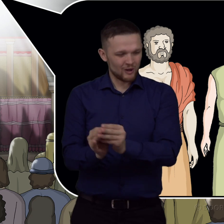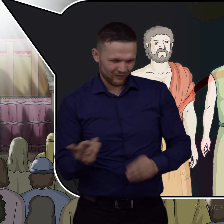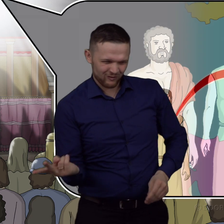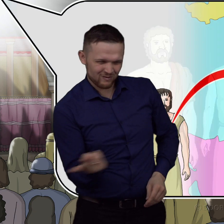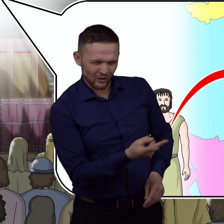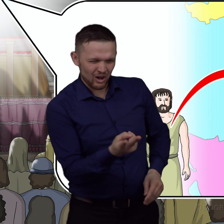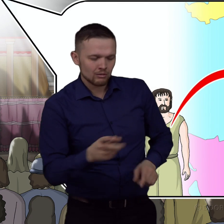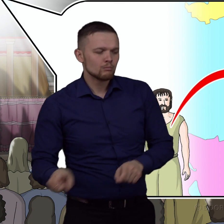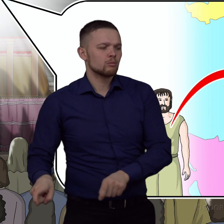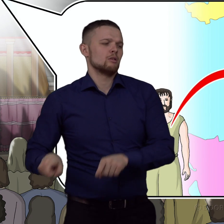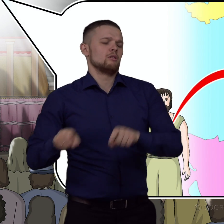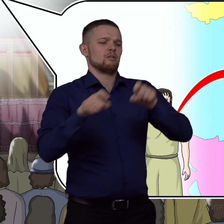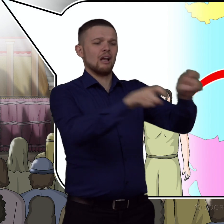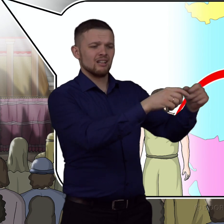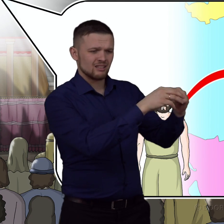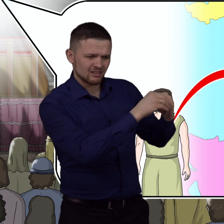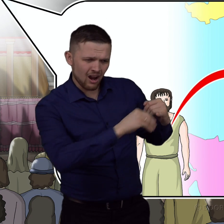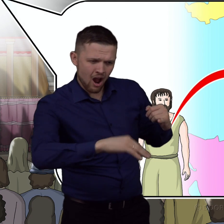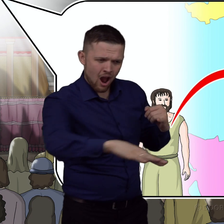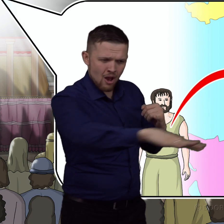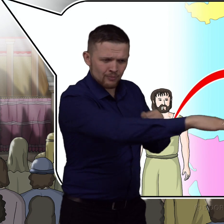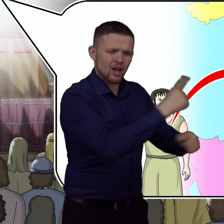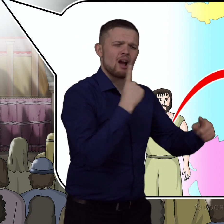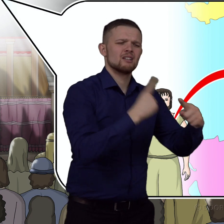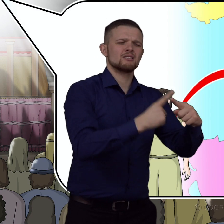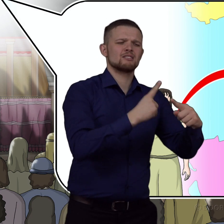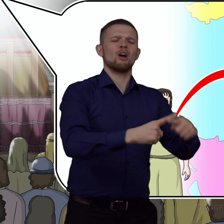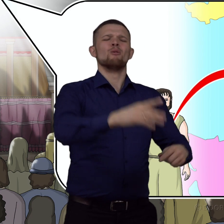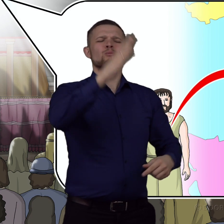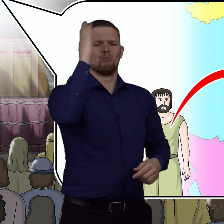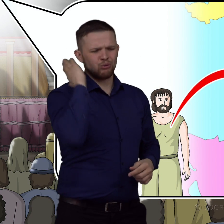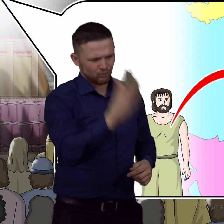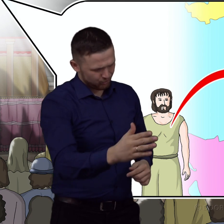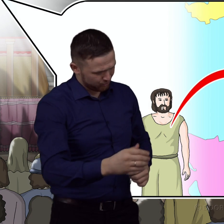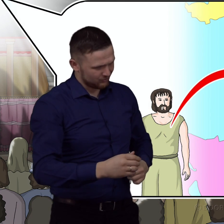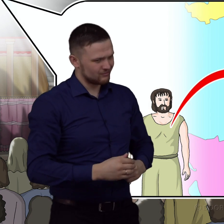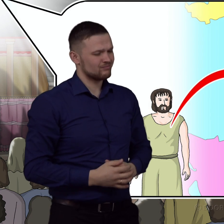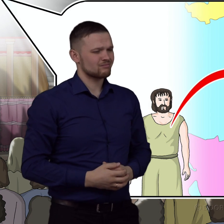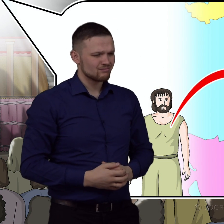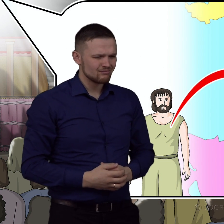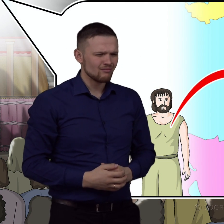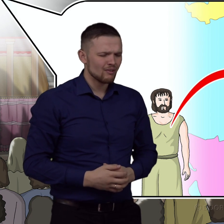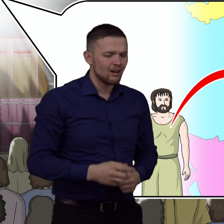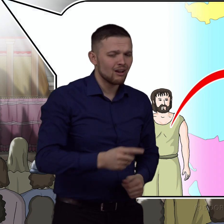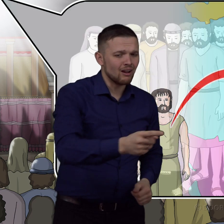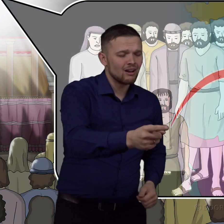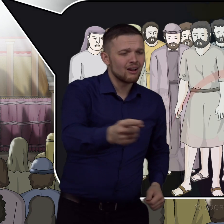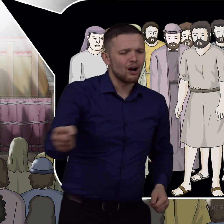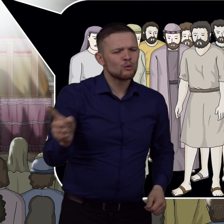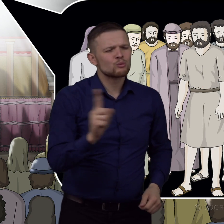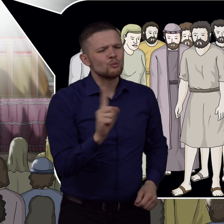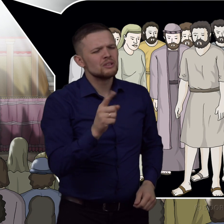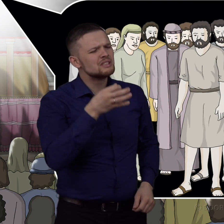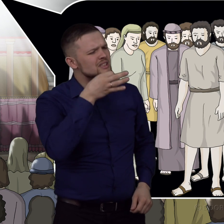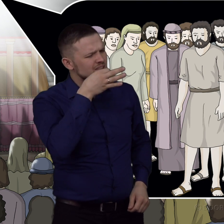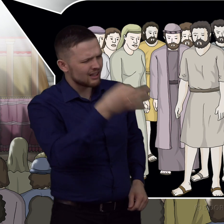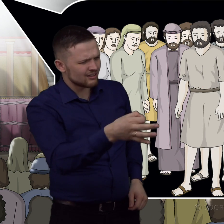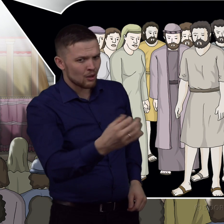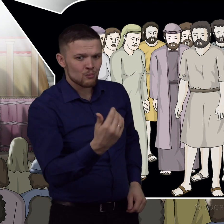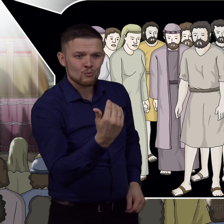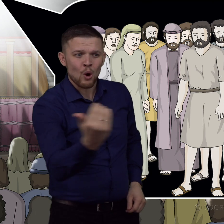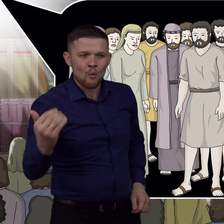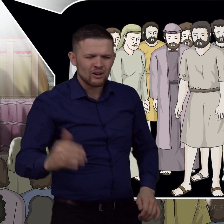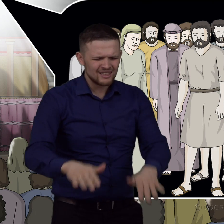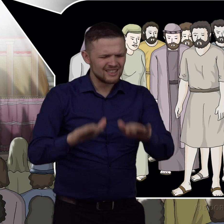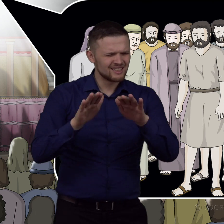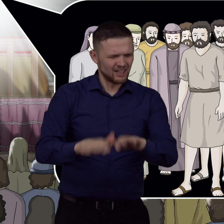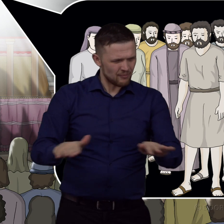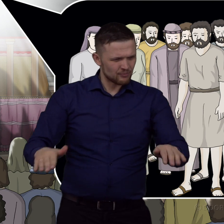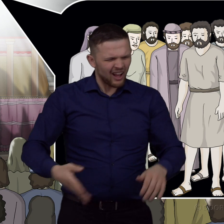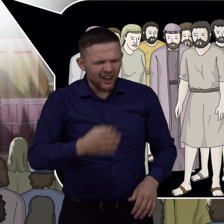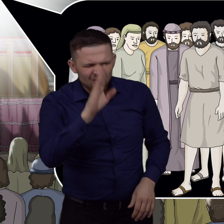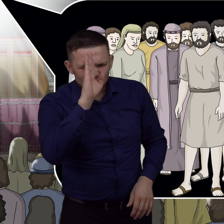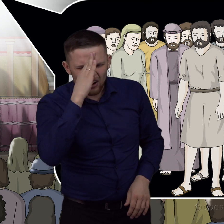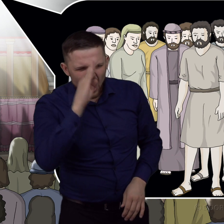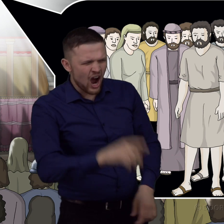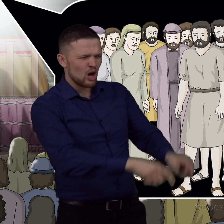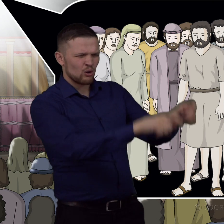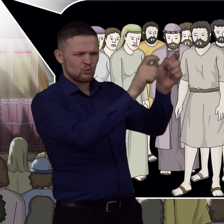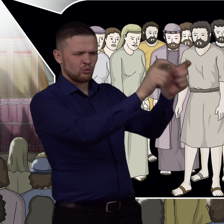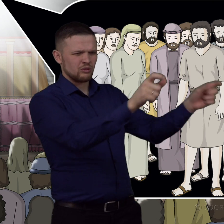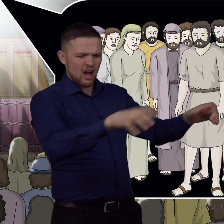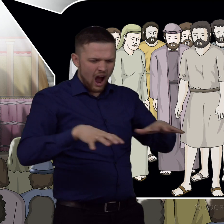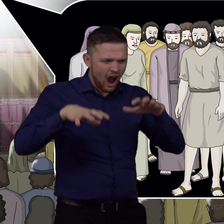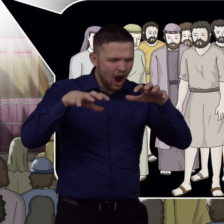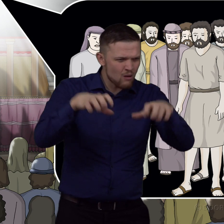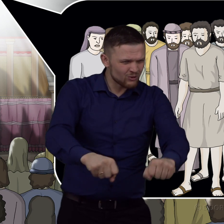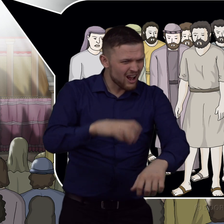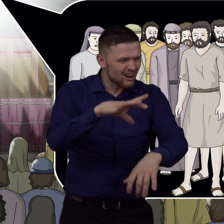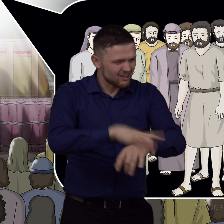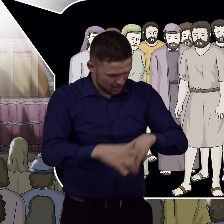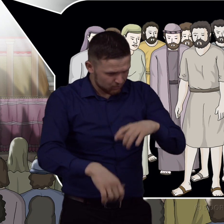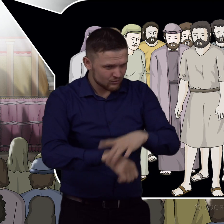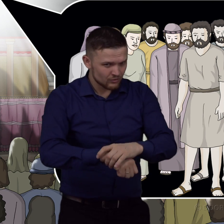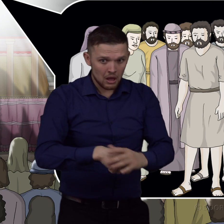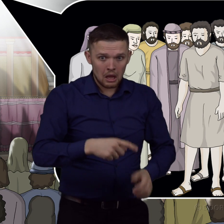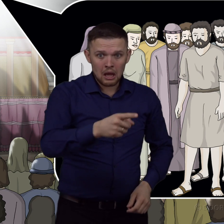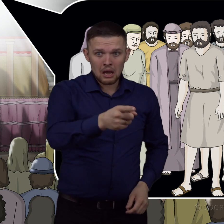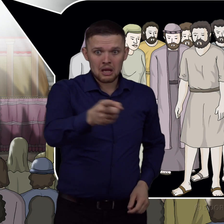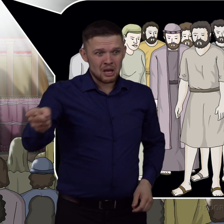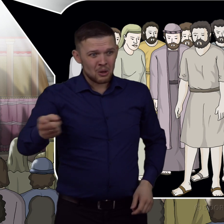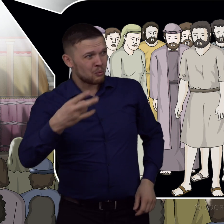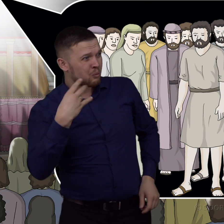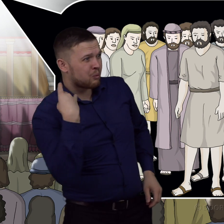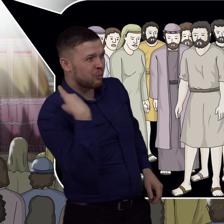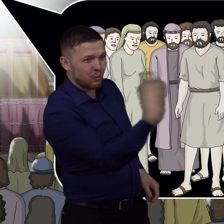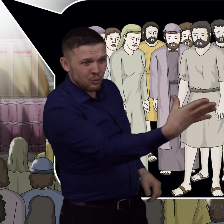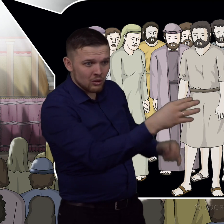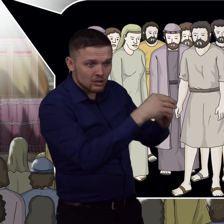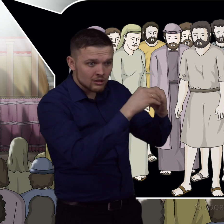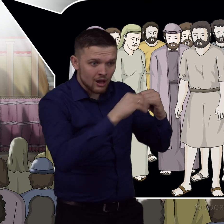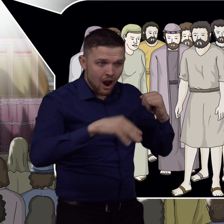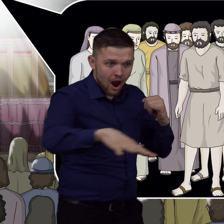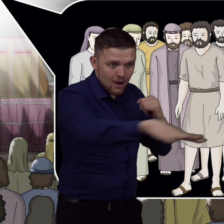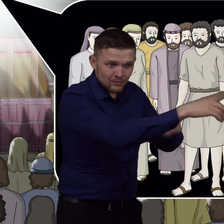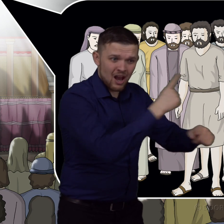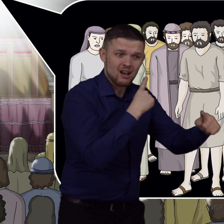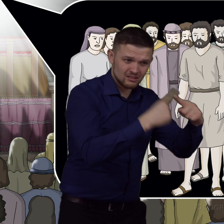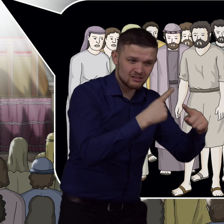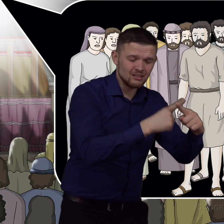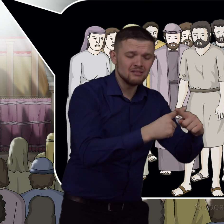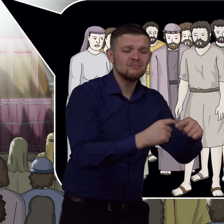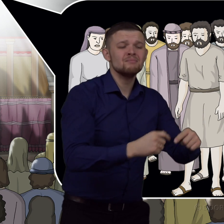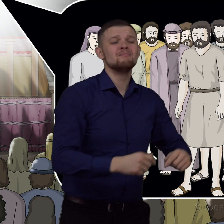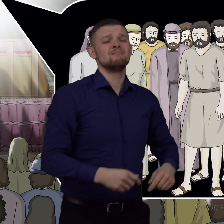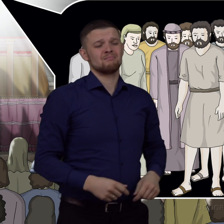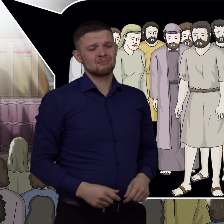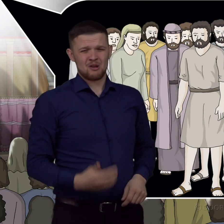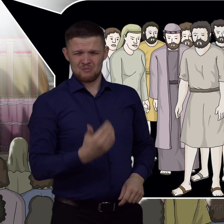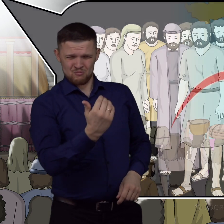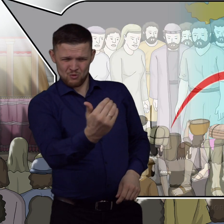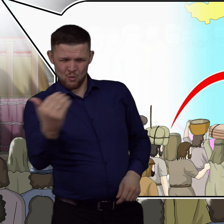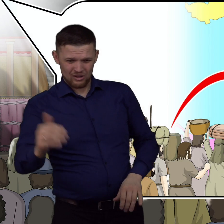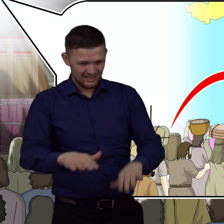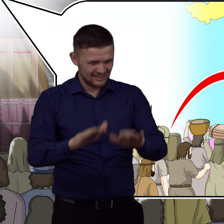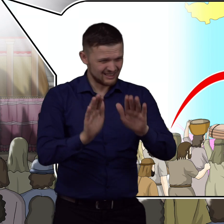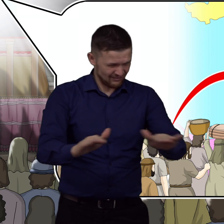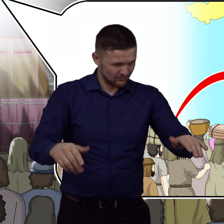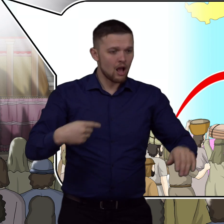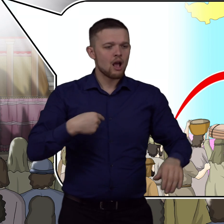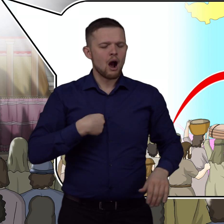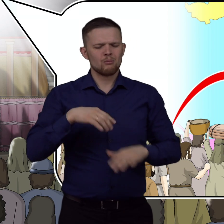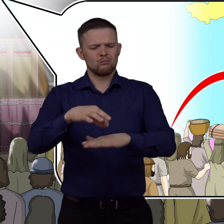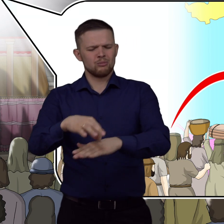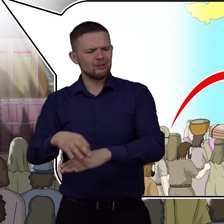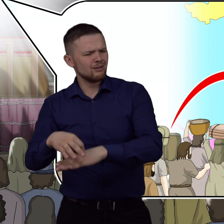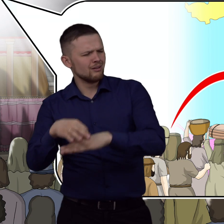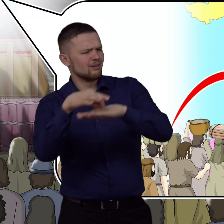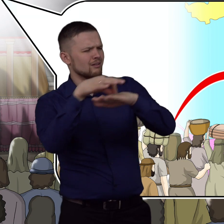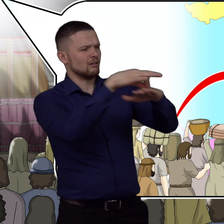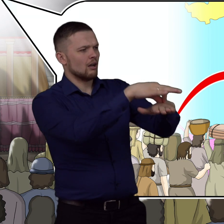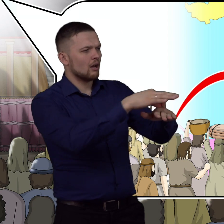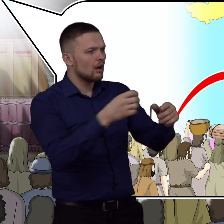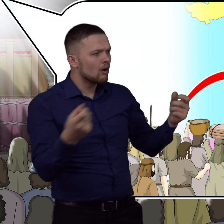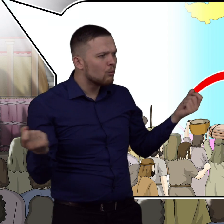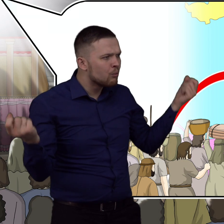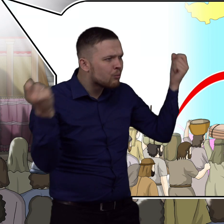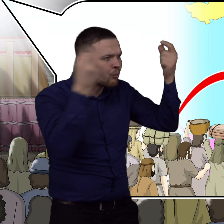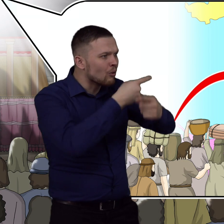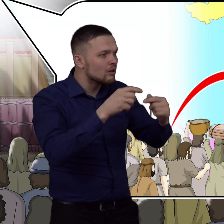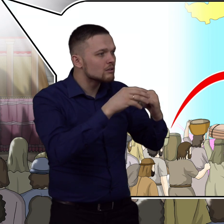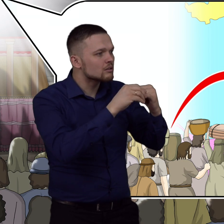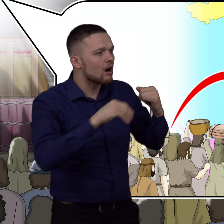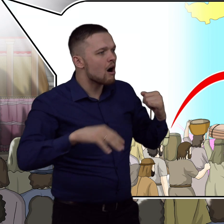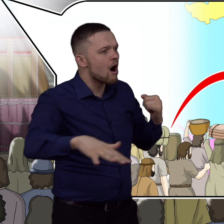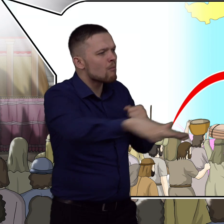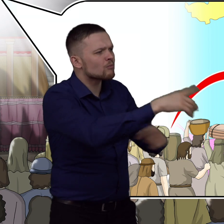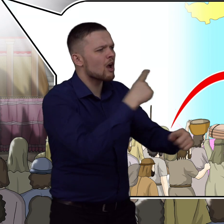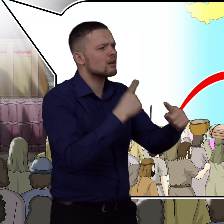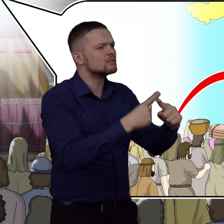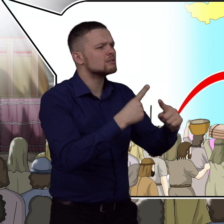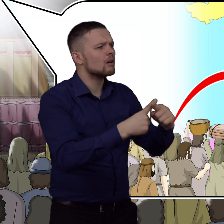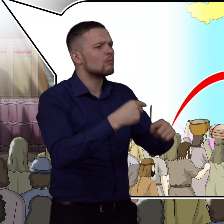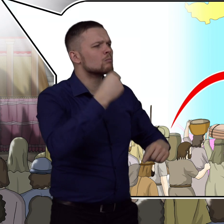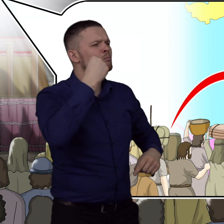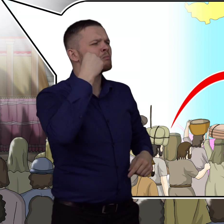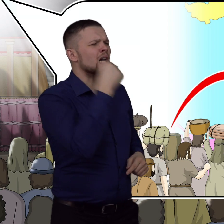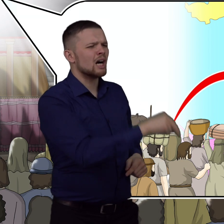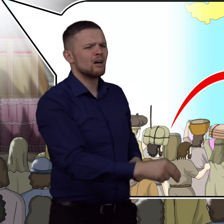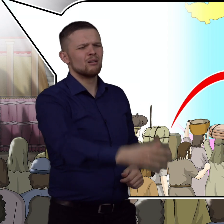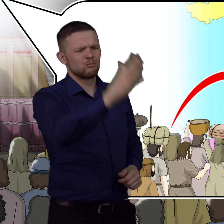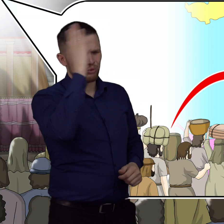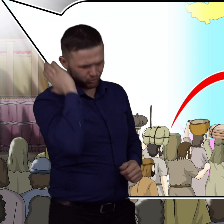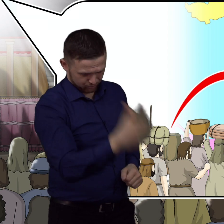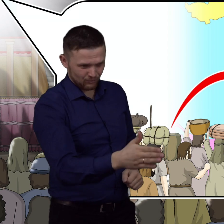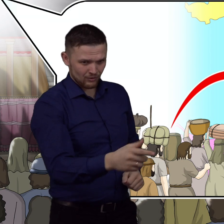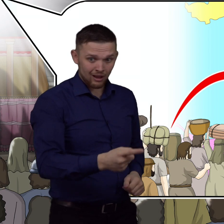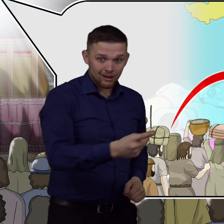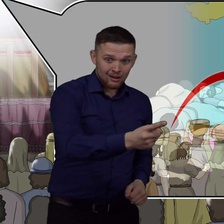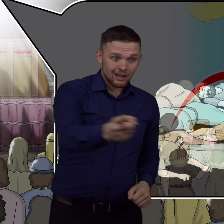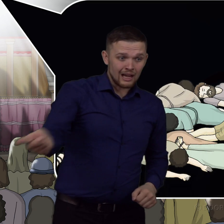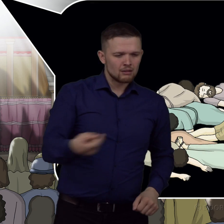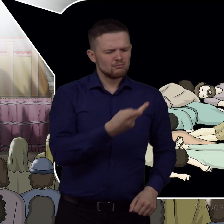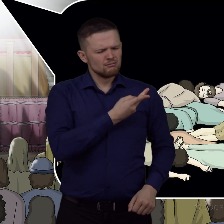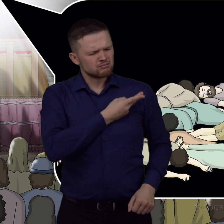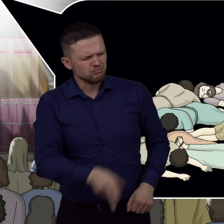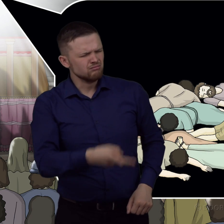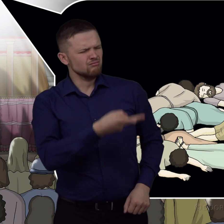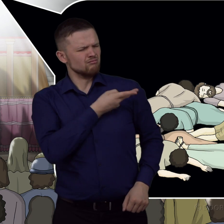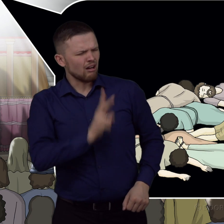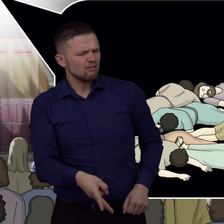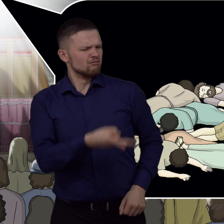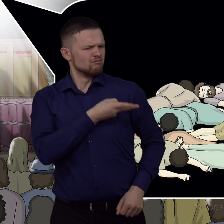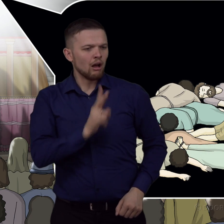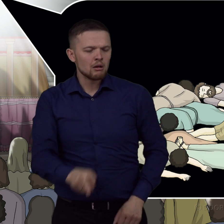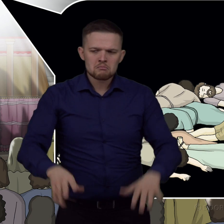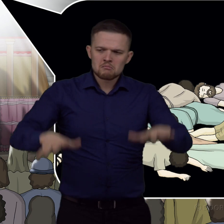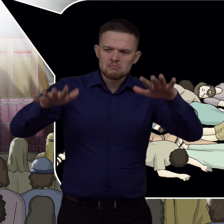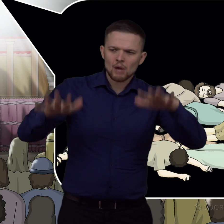But I will bring your children, whom you said would become plunder, into the land you have rejected—and they will enjoy it.